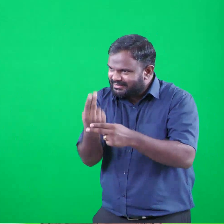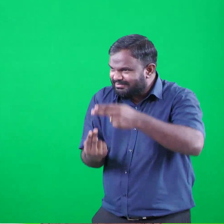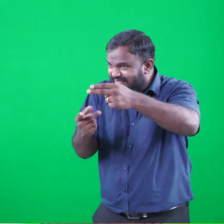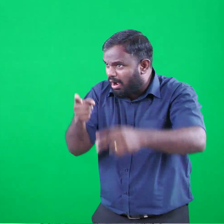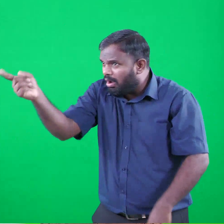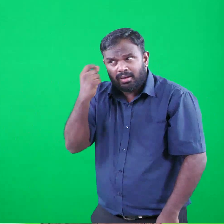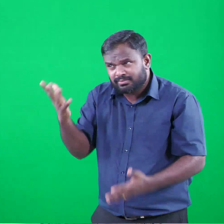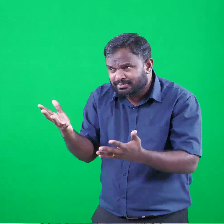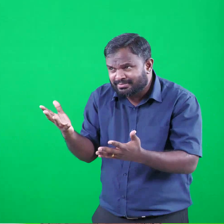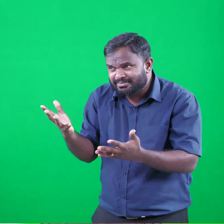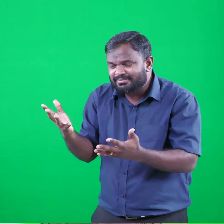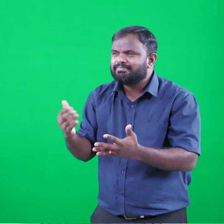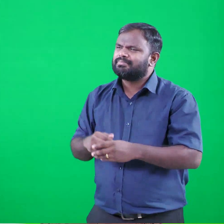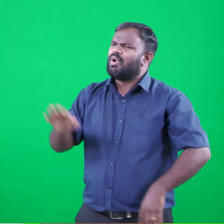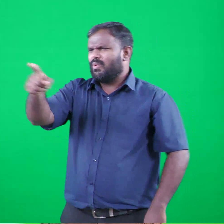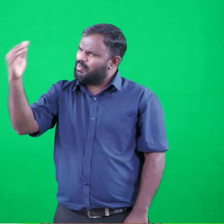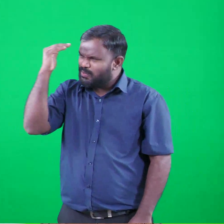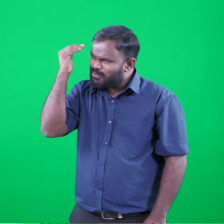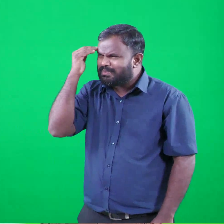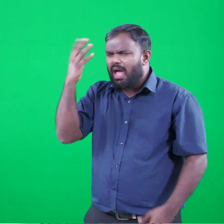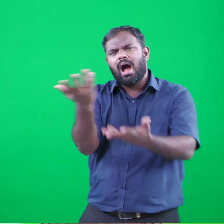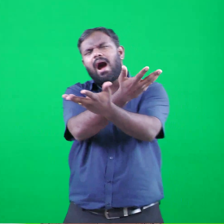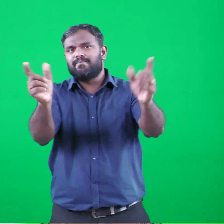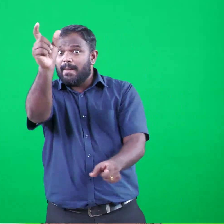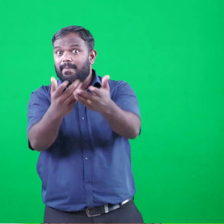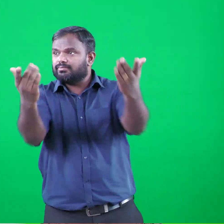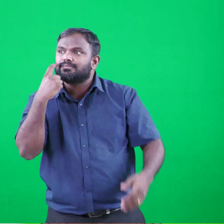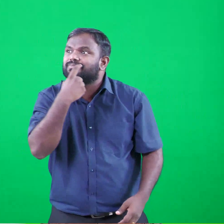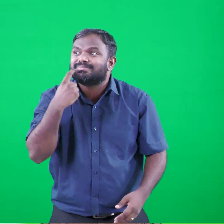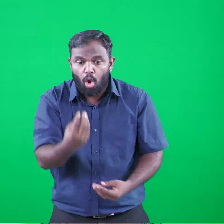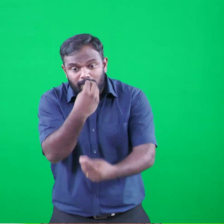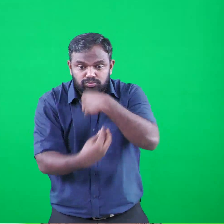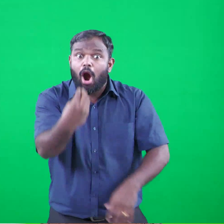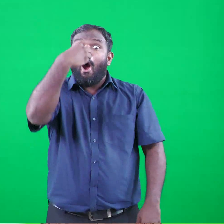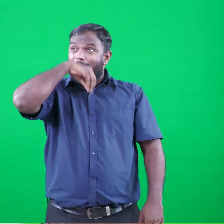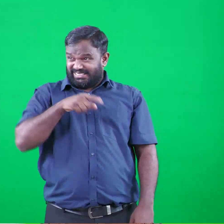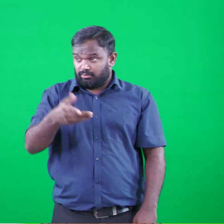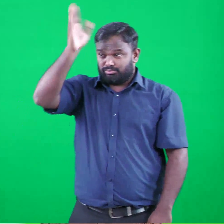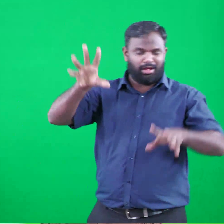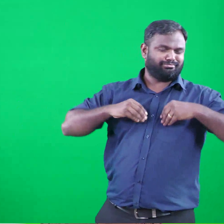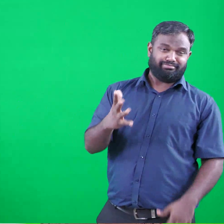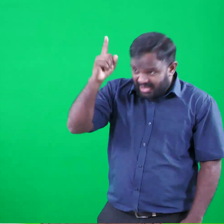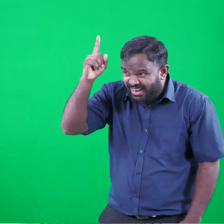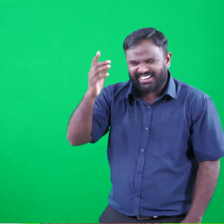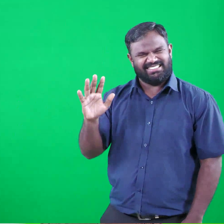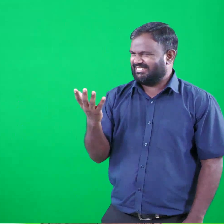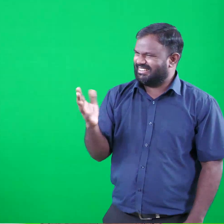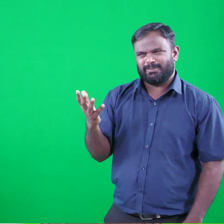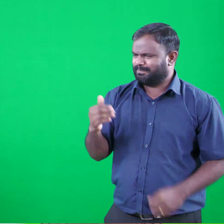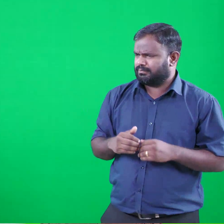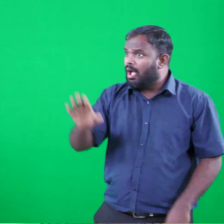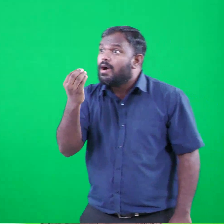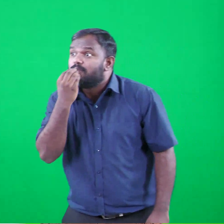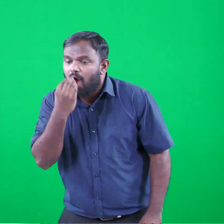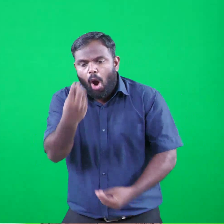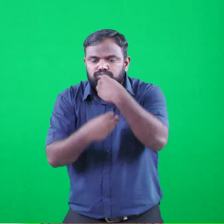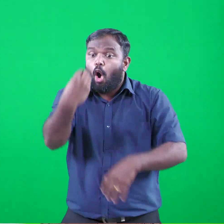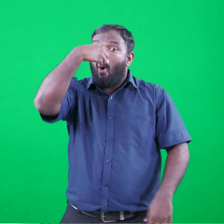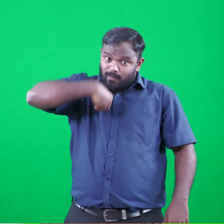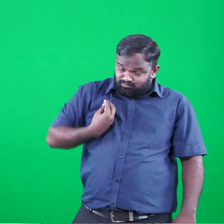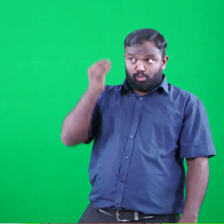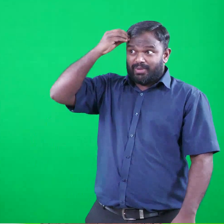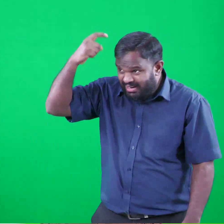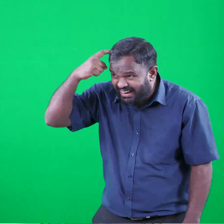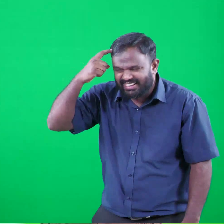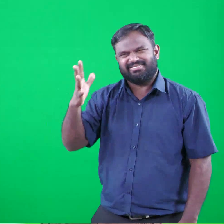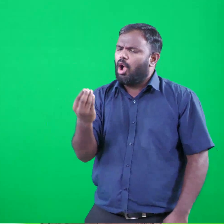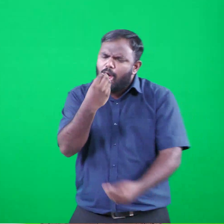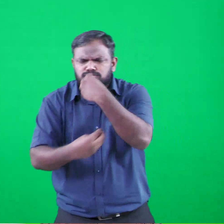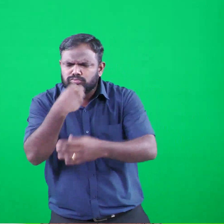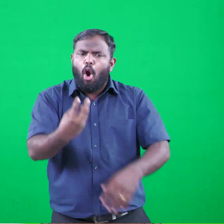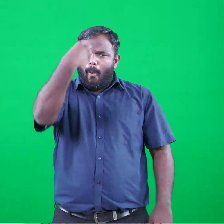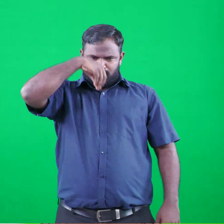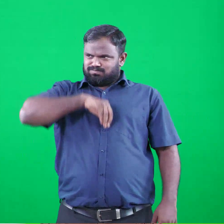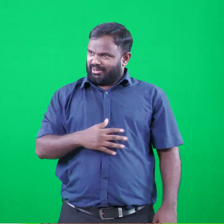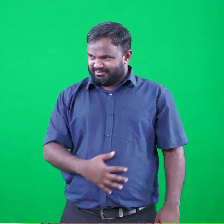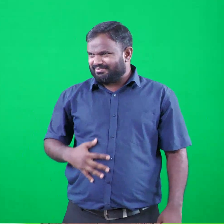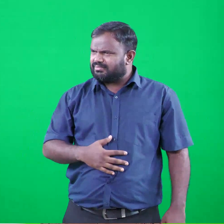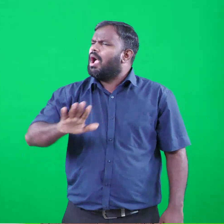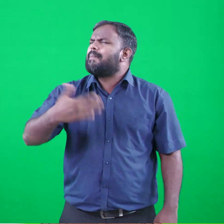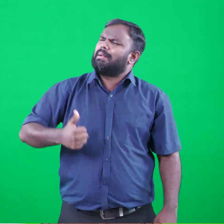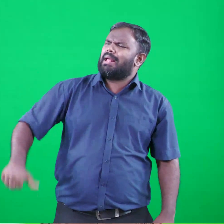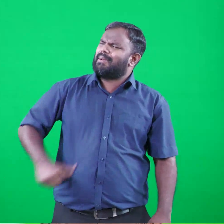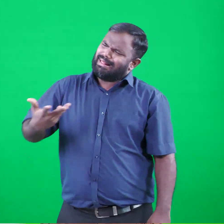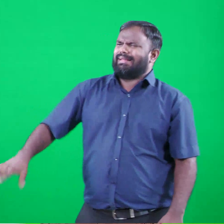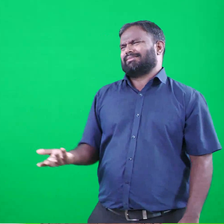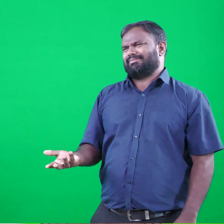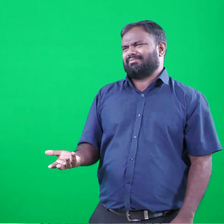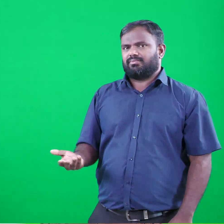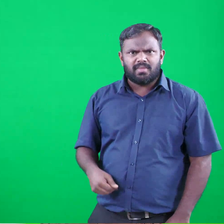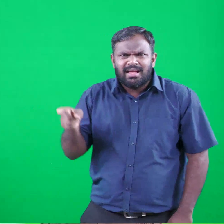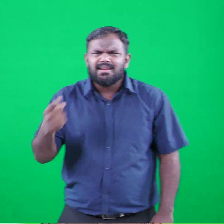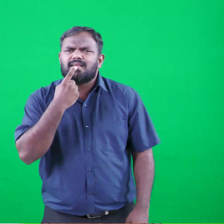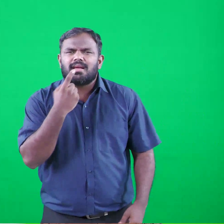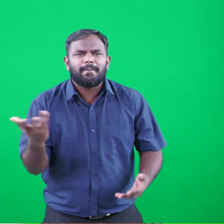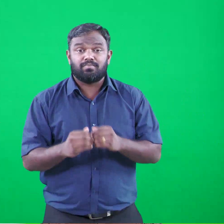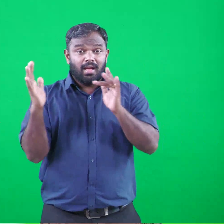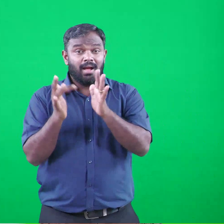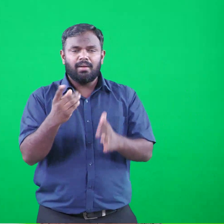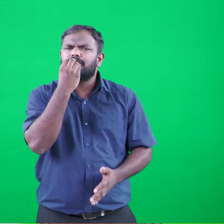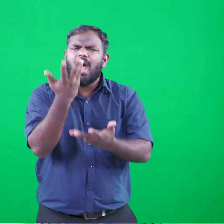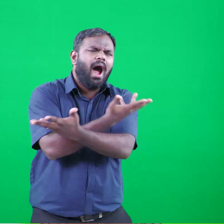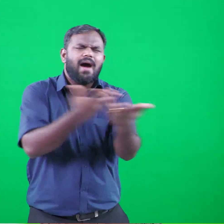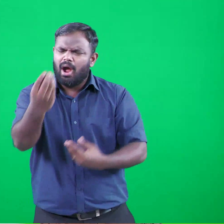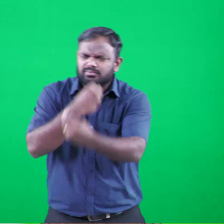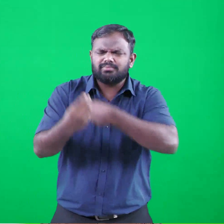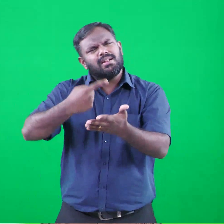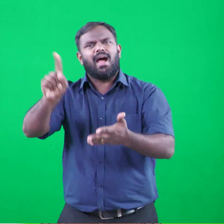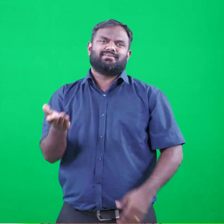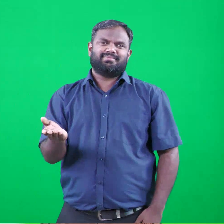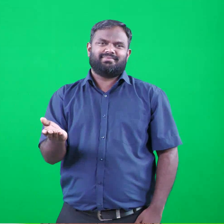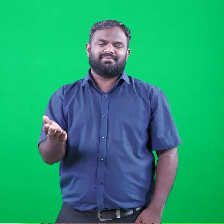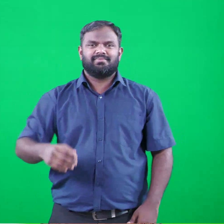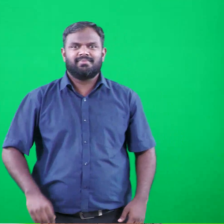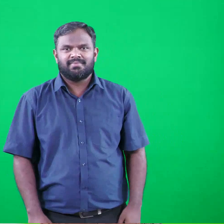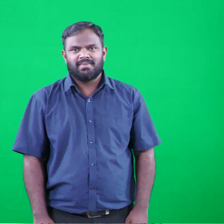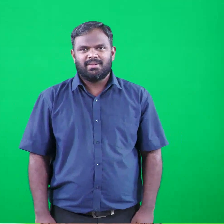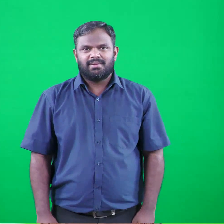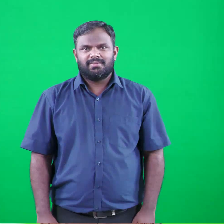Nothing that enters a man from the outside can defile him, because it does not enter his heart, but it goes into the stomach and then is eliminated."